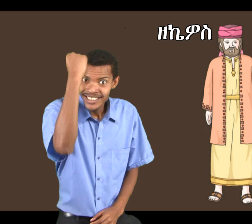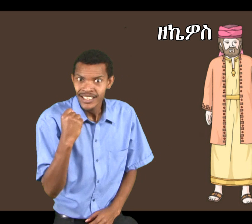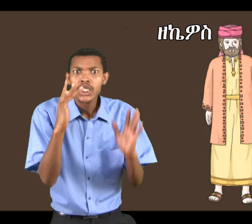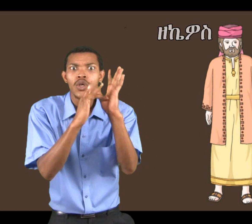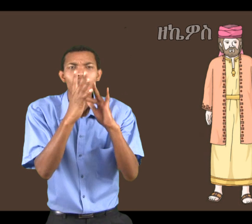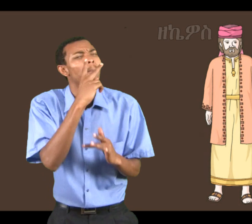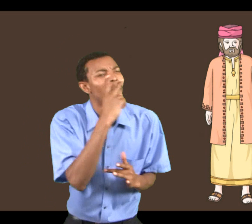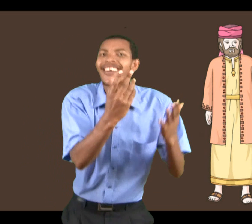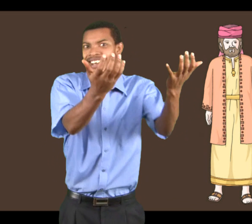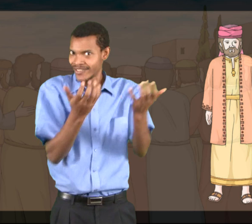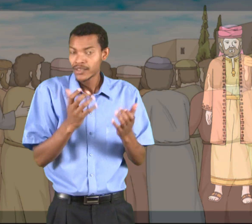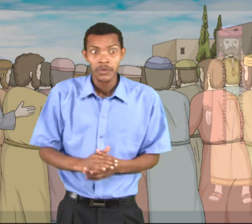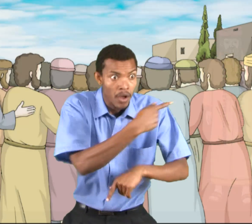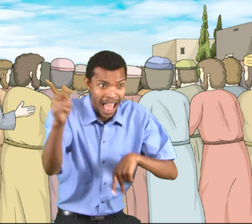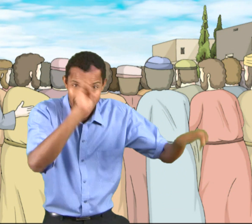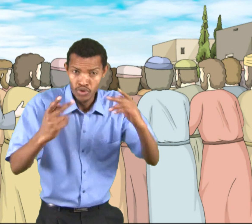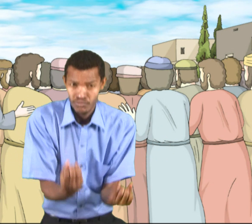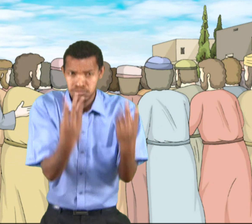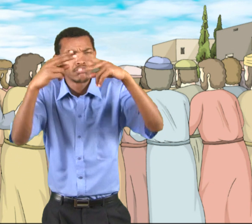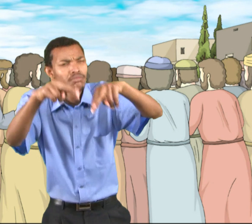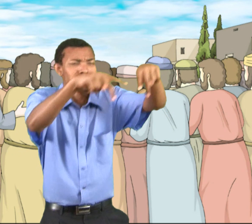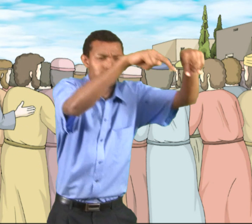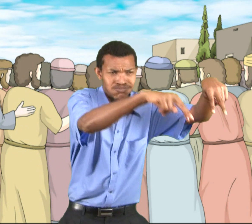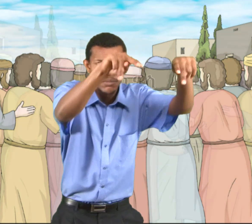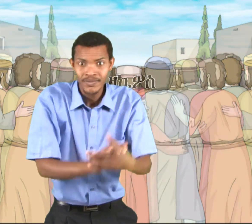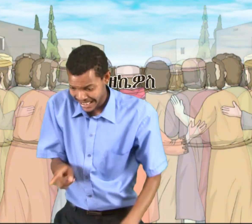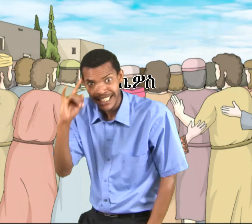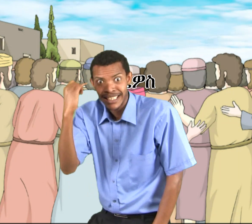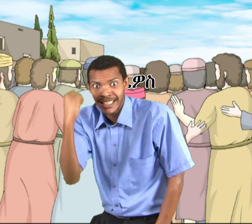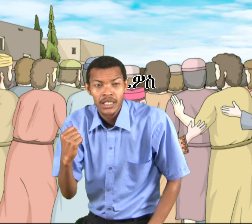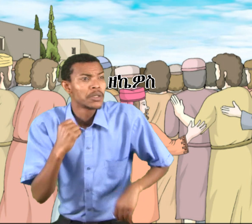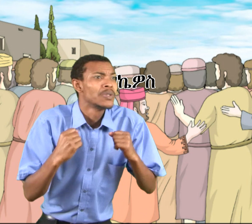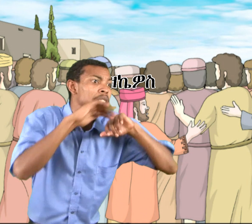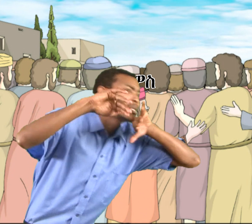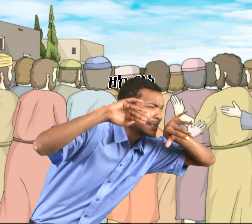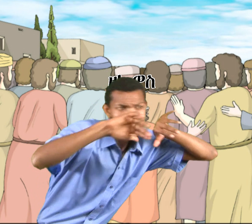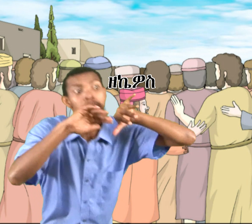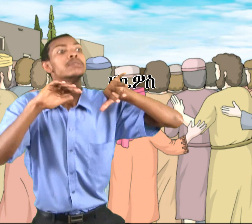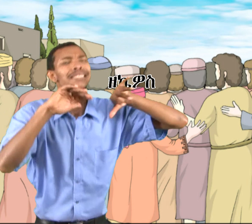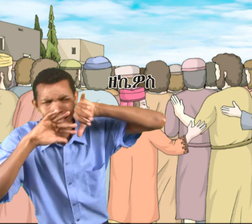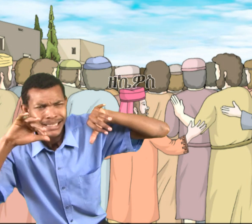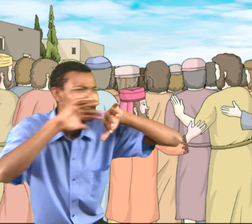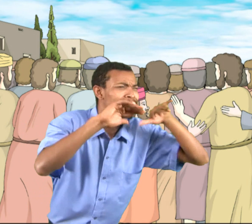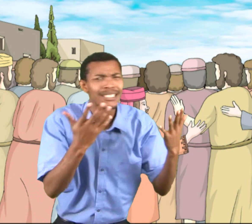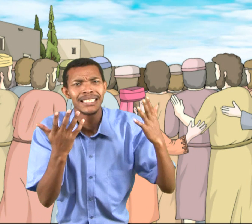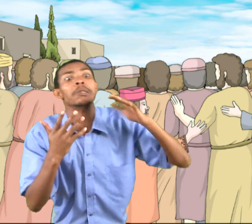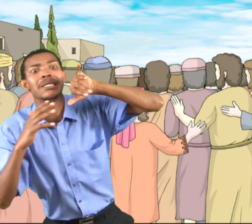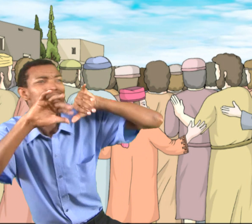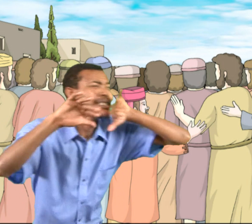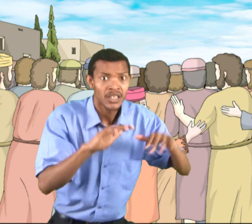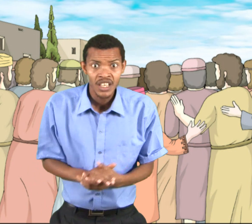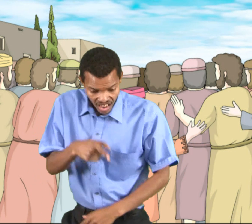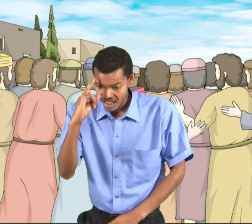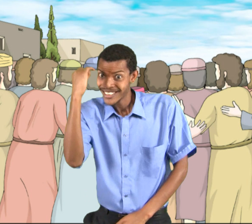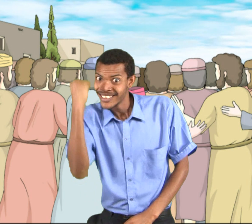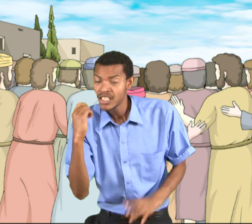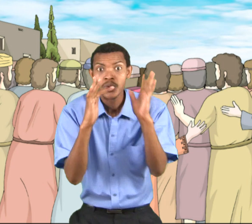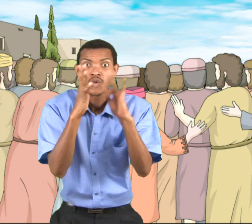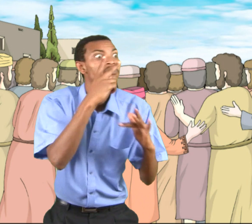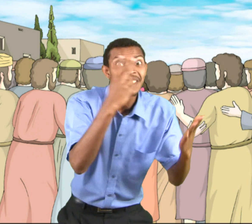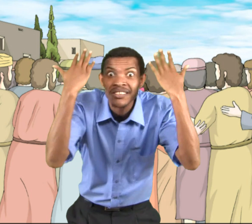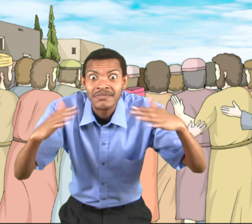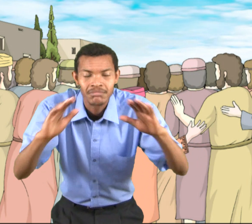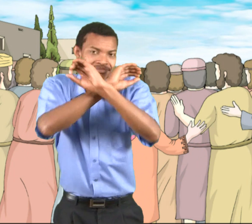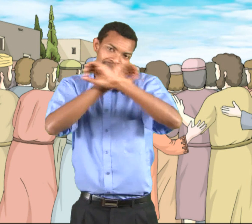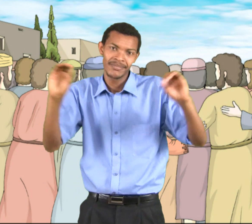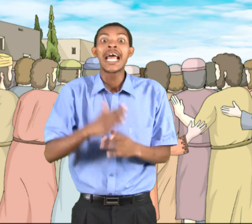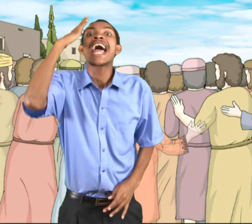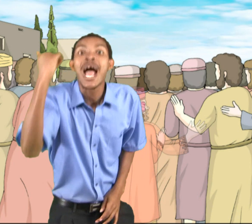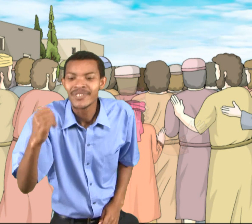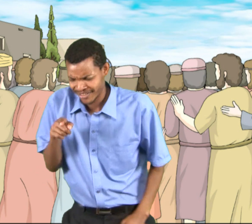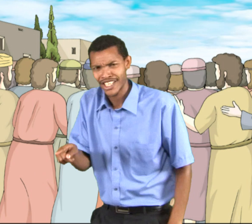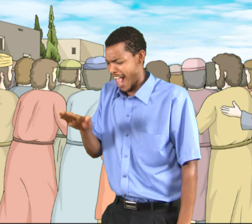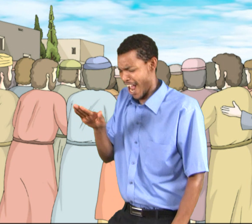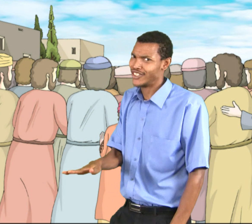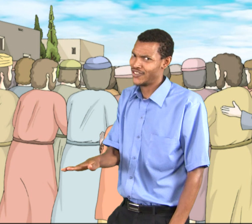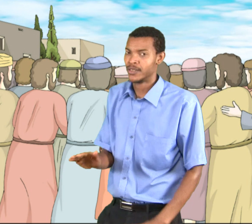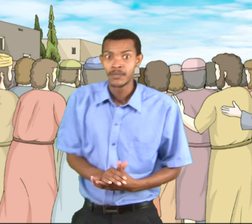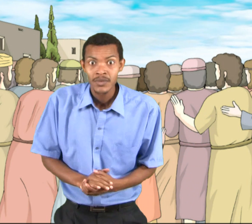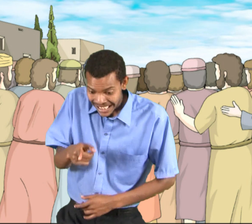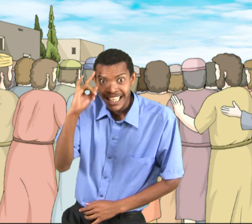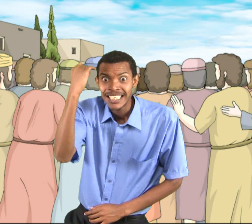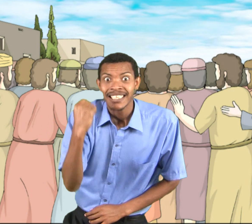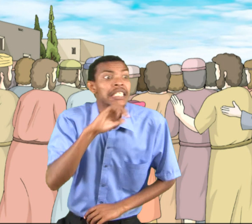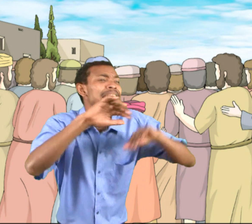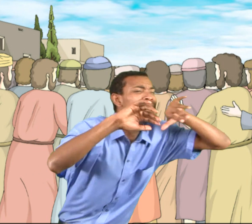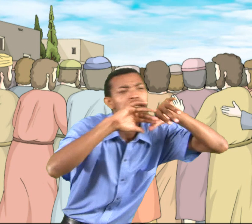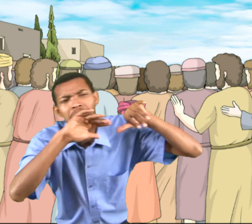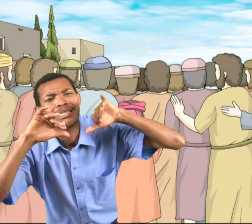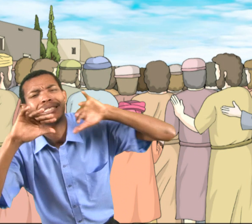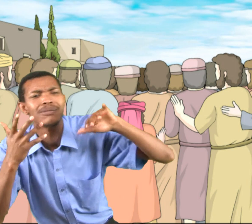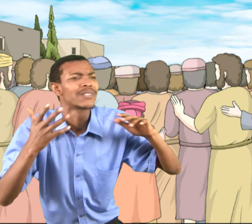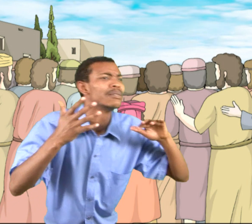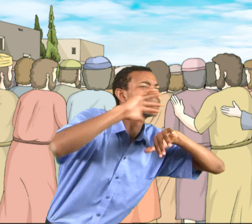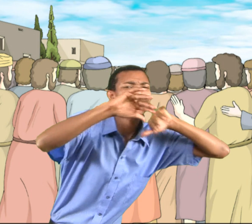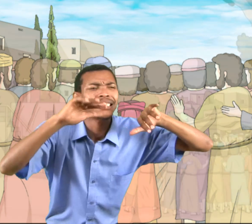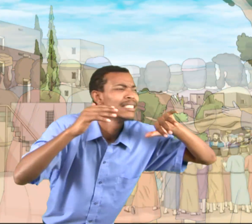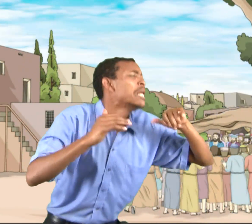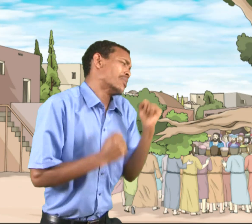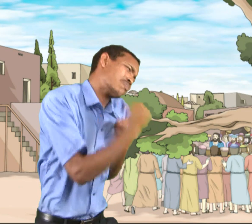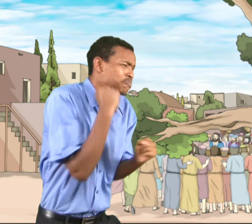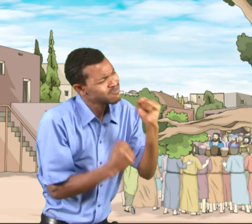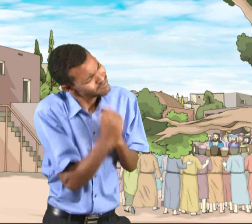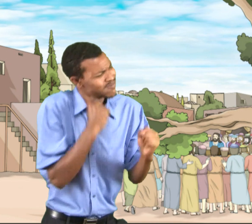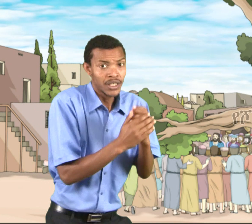He was trying to see who Jesus was, but could not see over the crowd because he was small in stature.